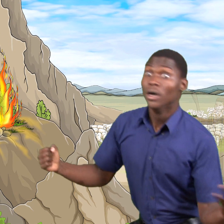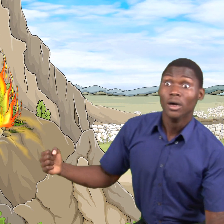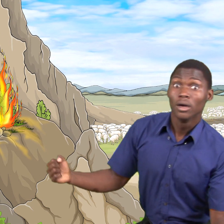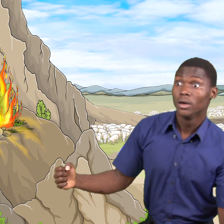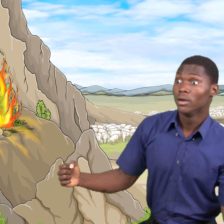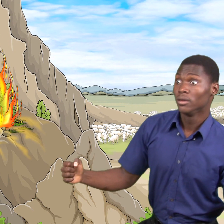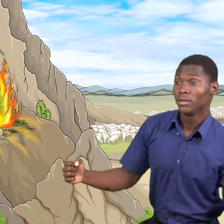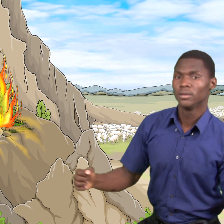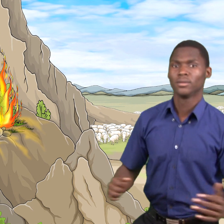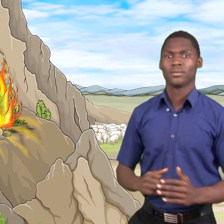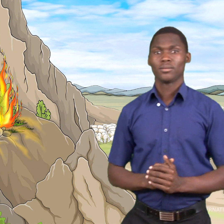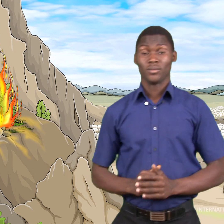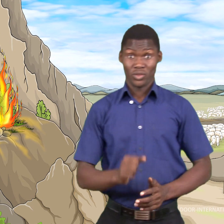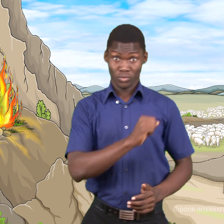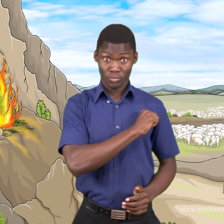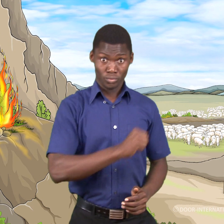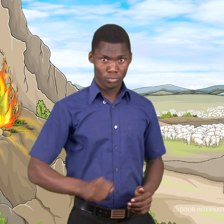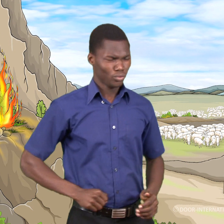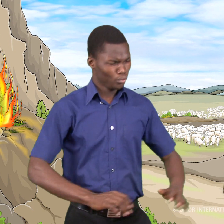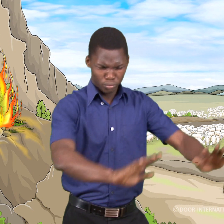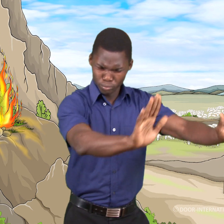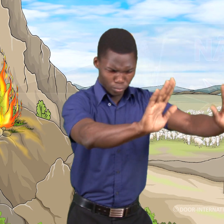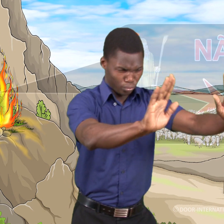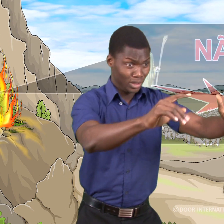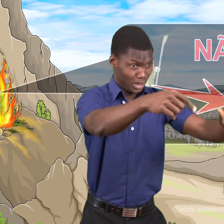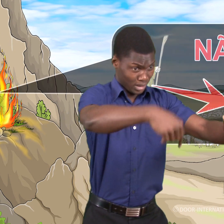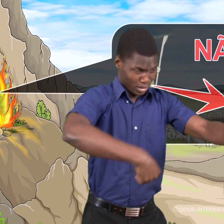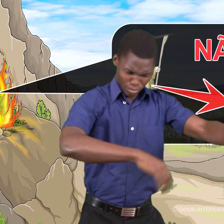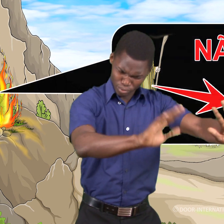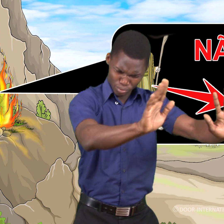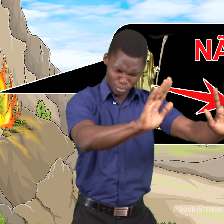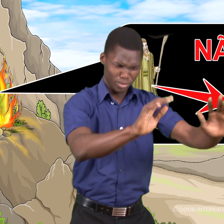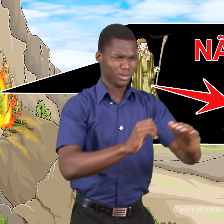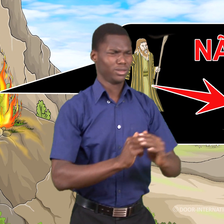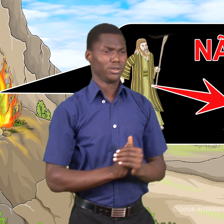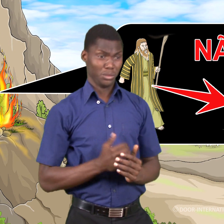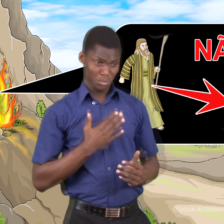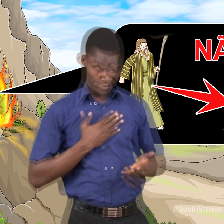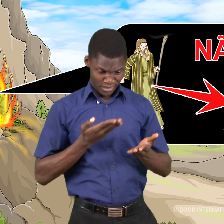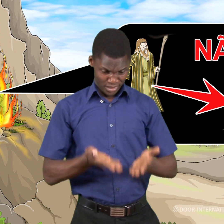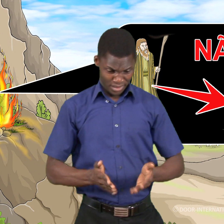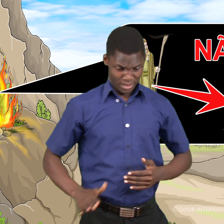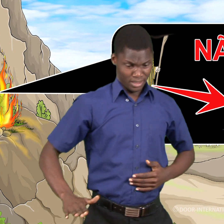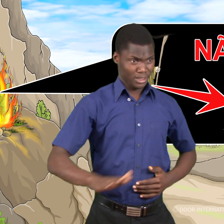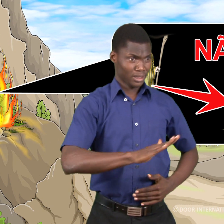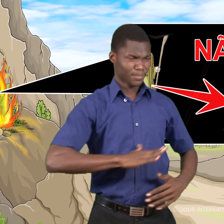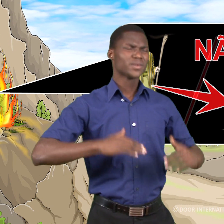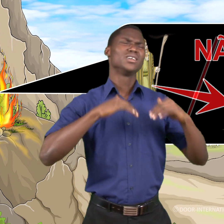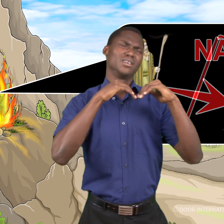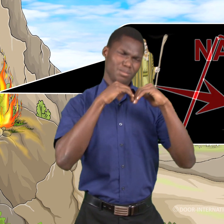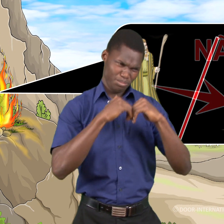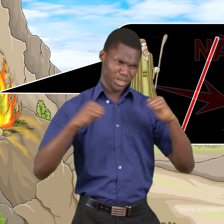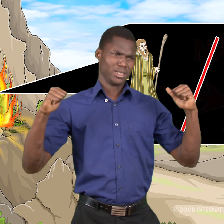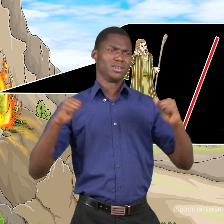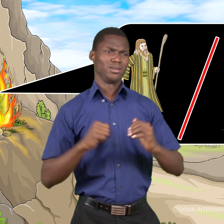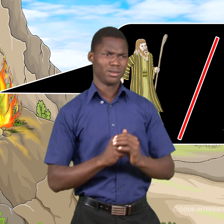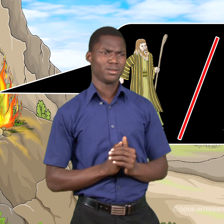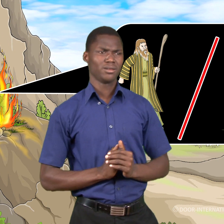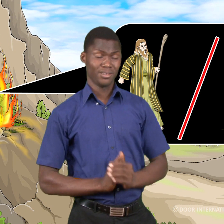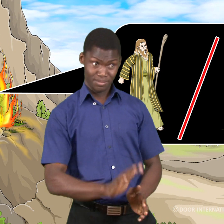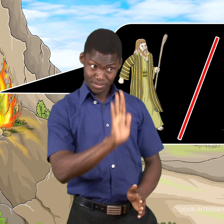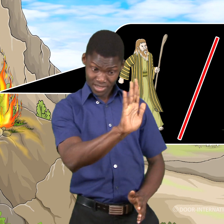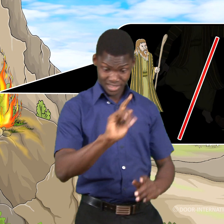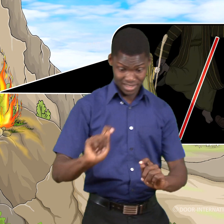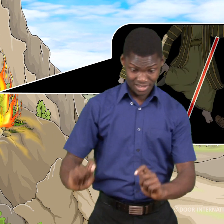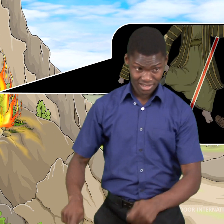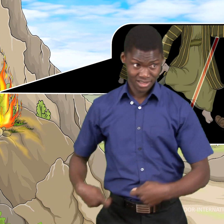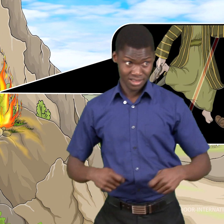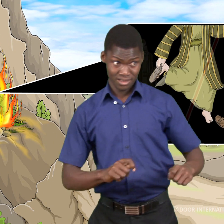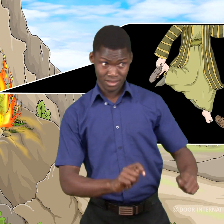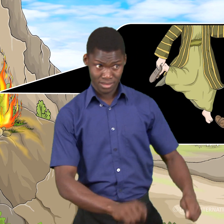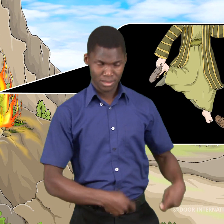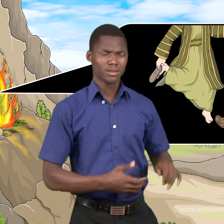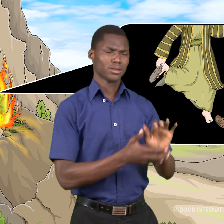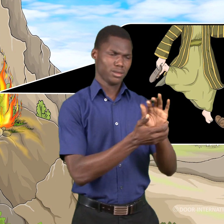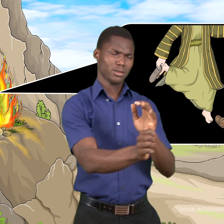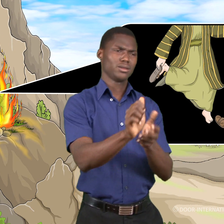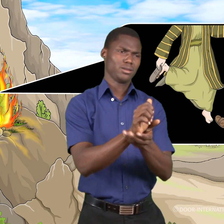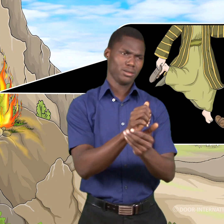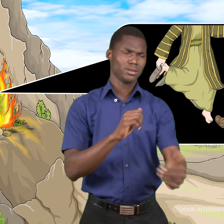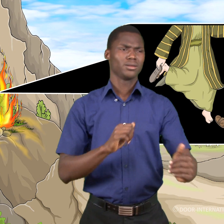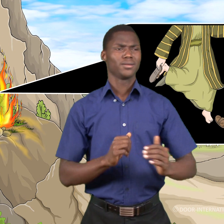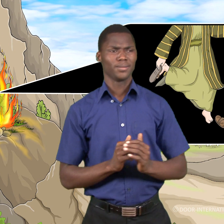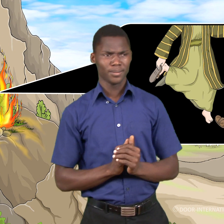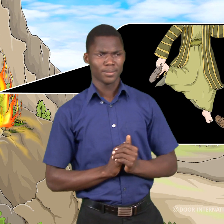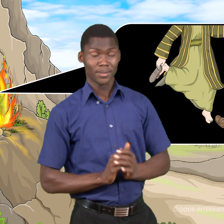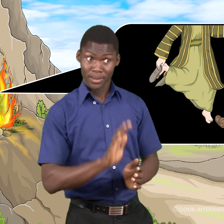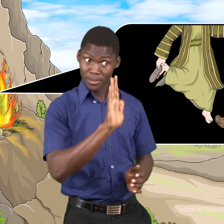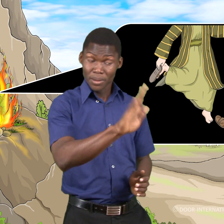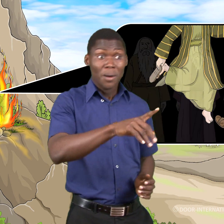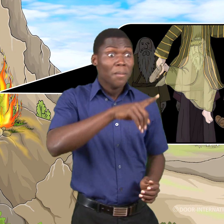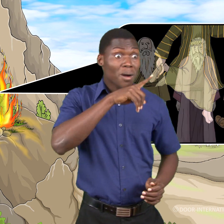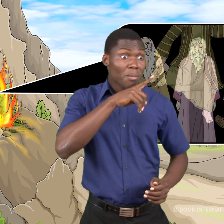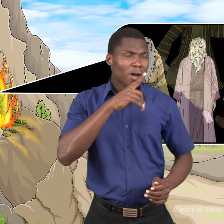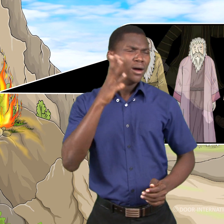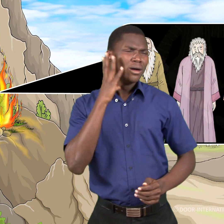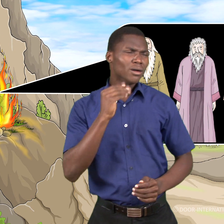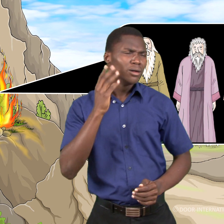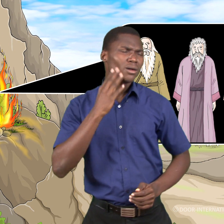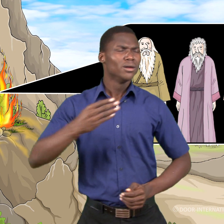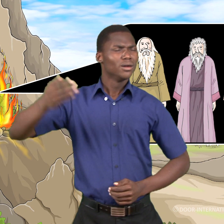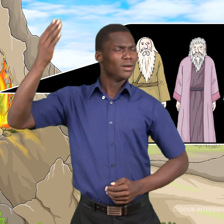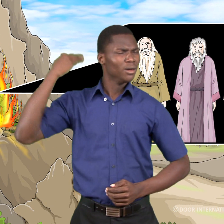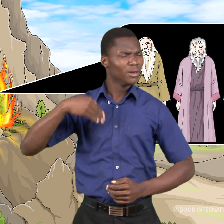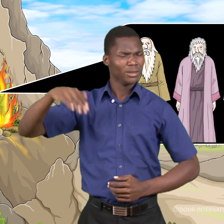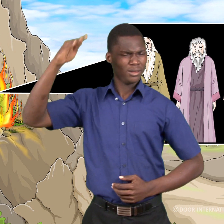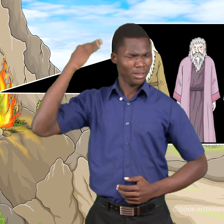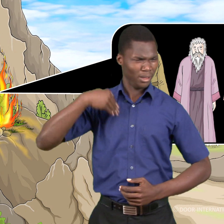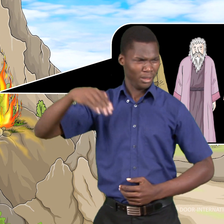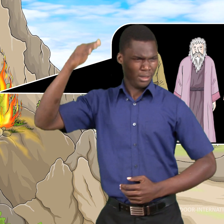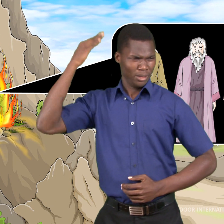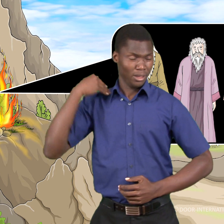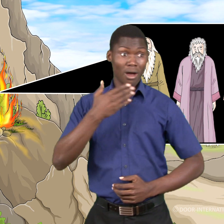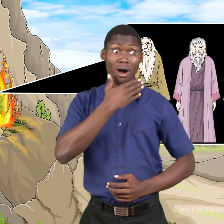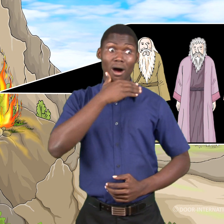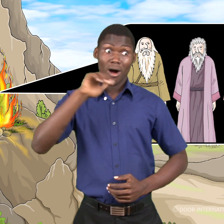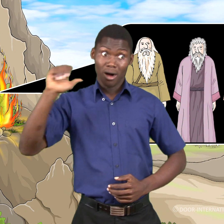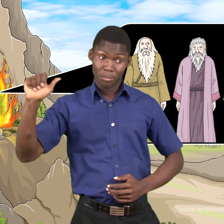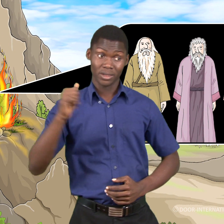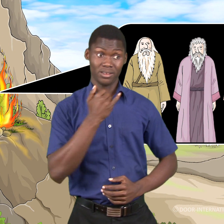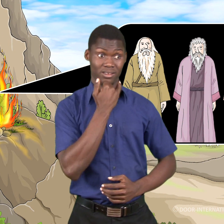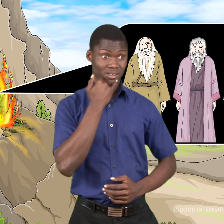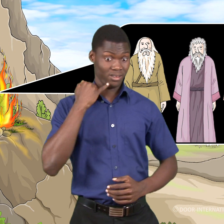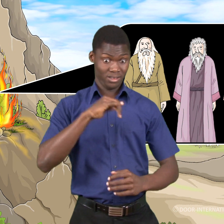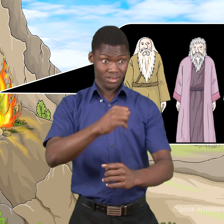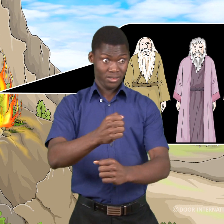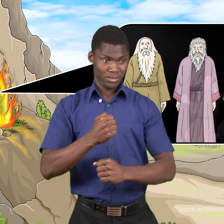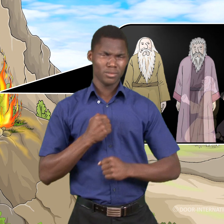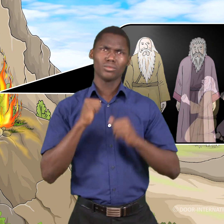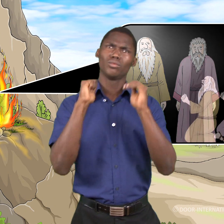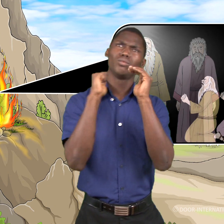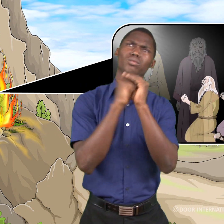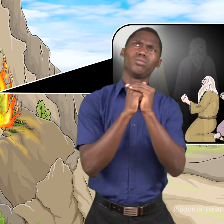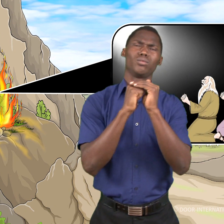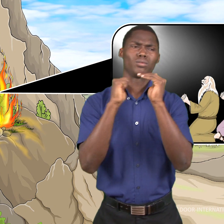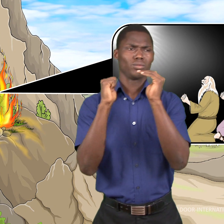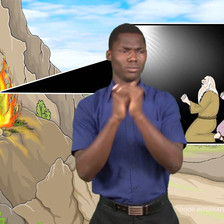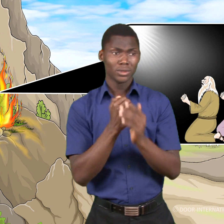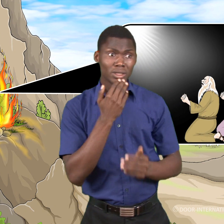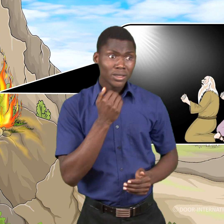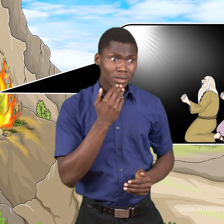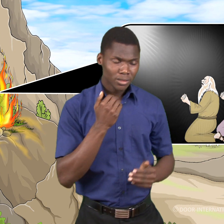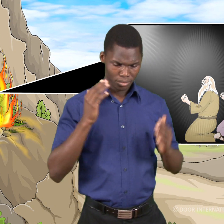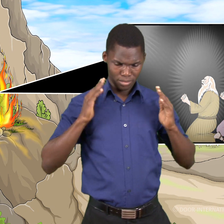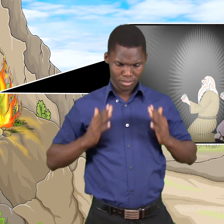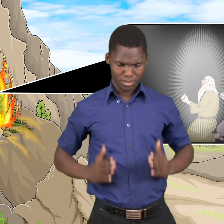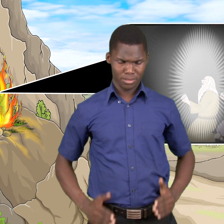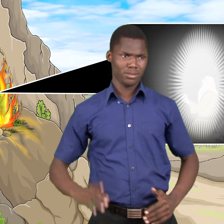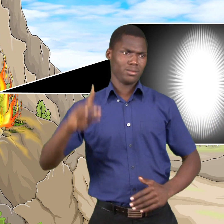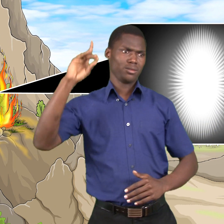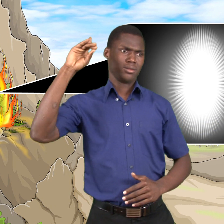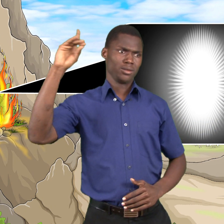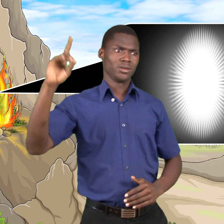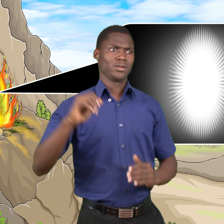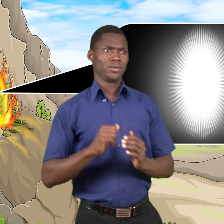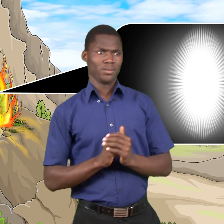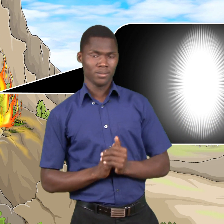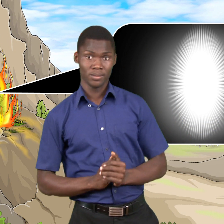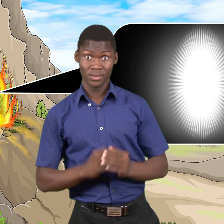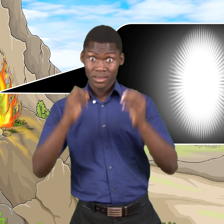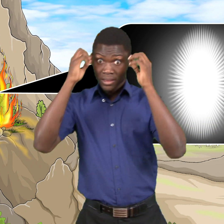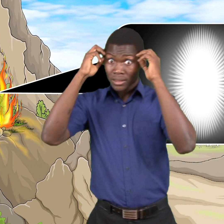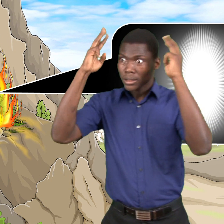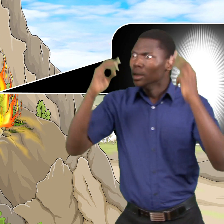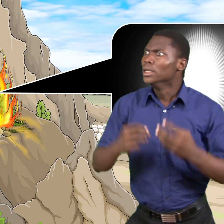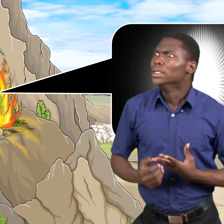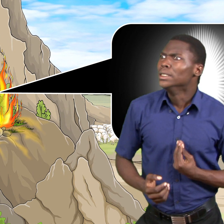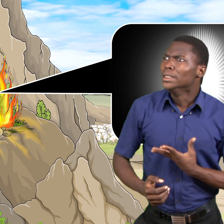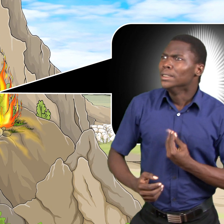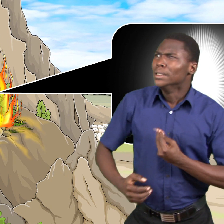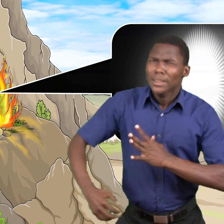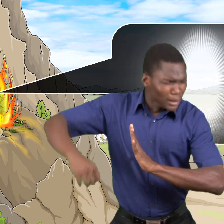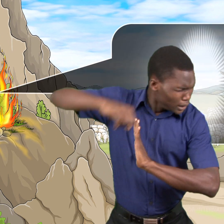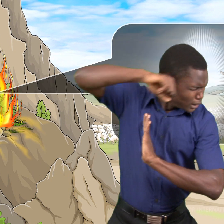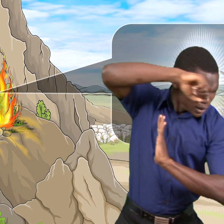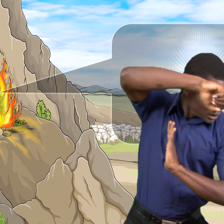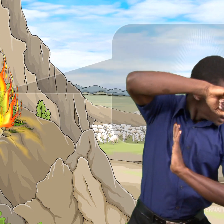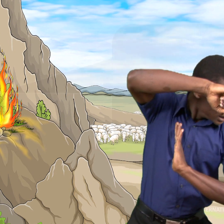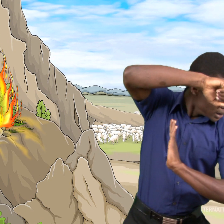“Do not come any closer,” God said. “Take off your sandals, for the place where you are standing is holy ground.” Then He said, “I am the God of your father, the God of Abraham, the God of Isaac, and the God of Jacob.”